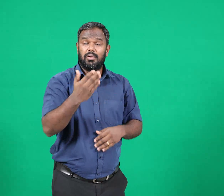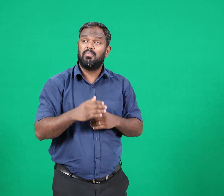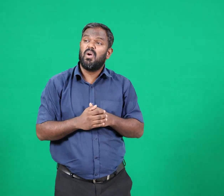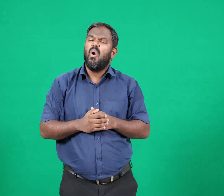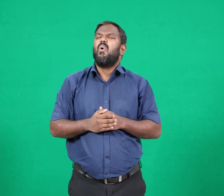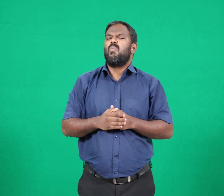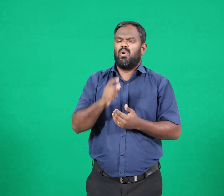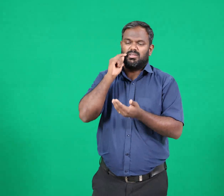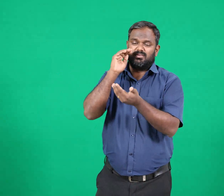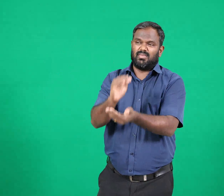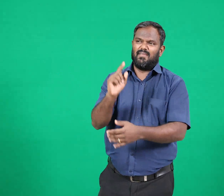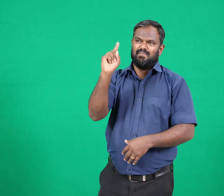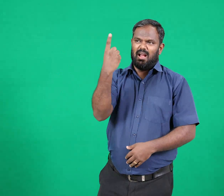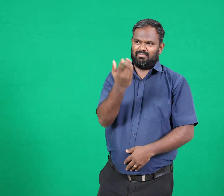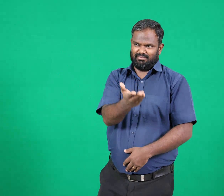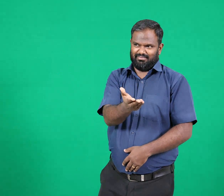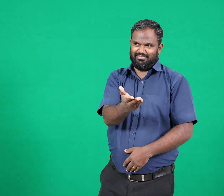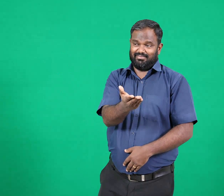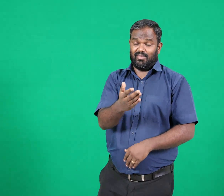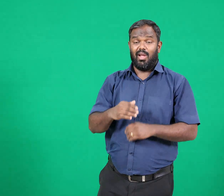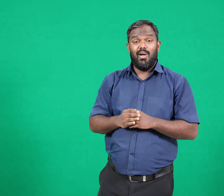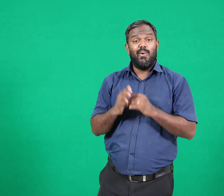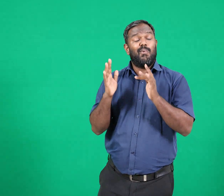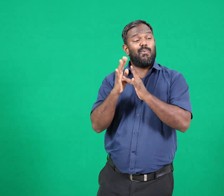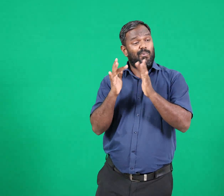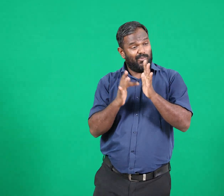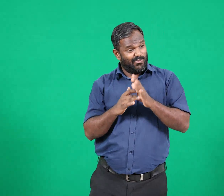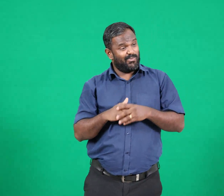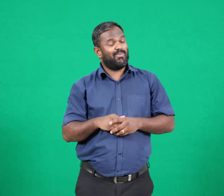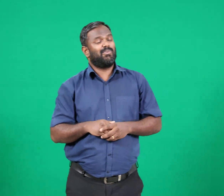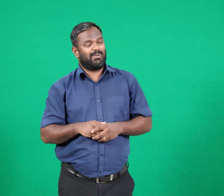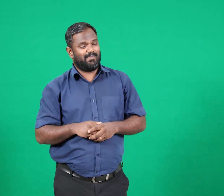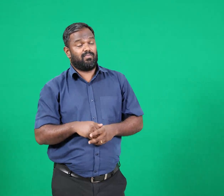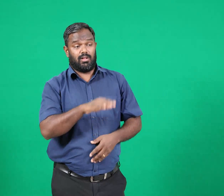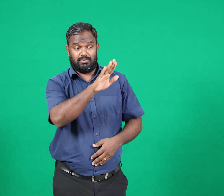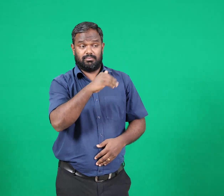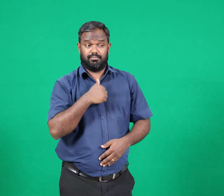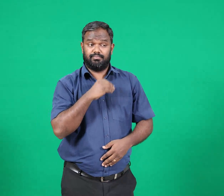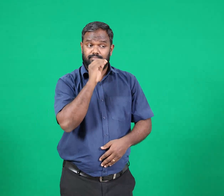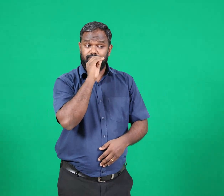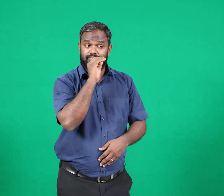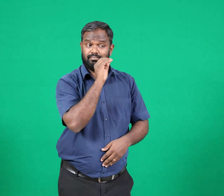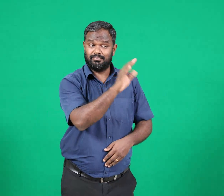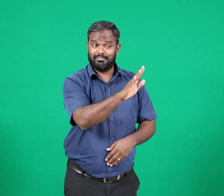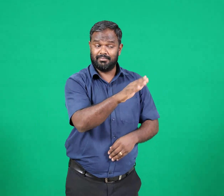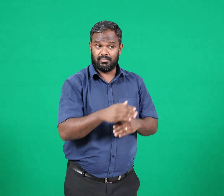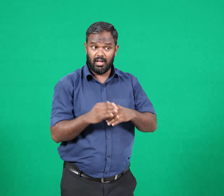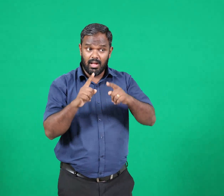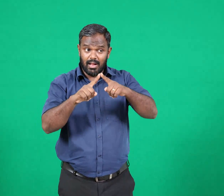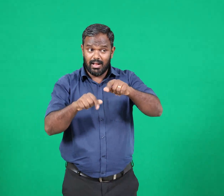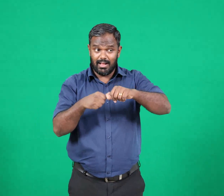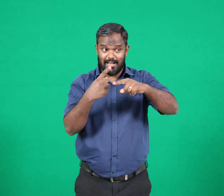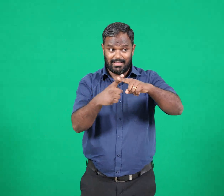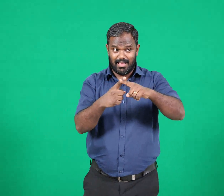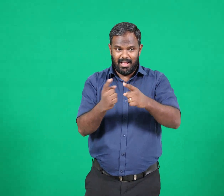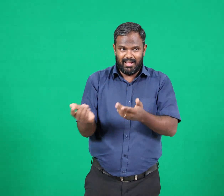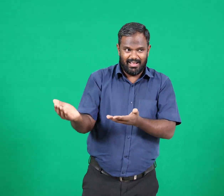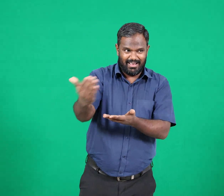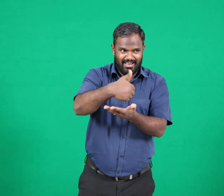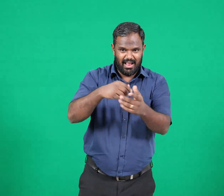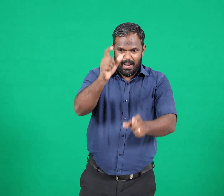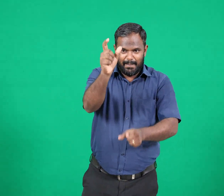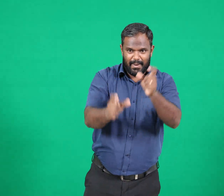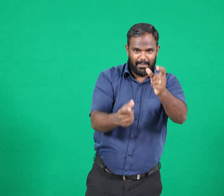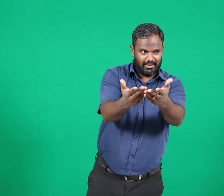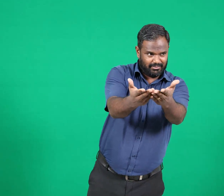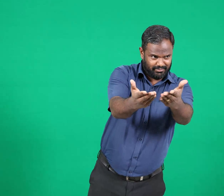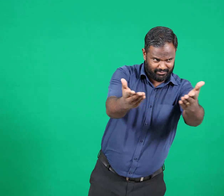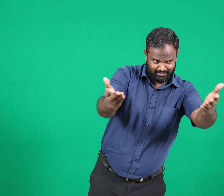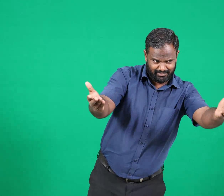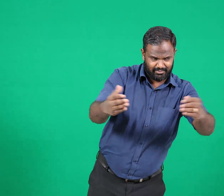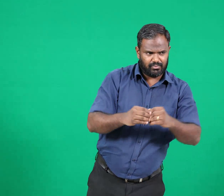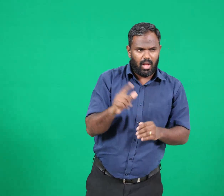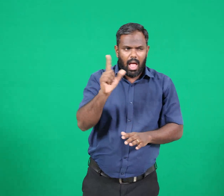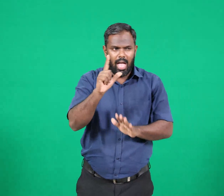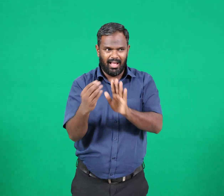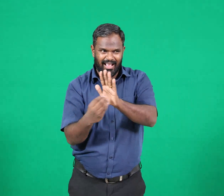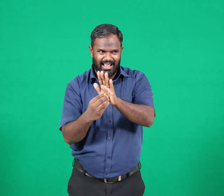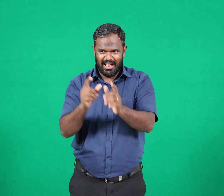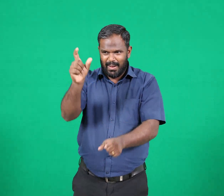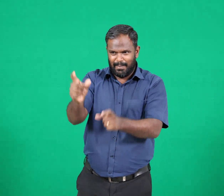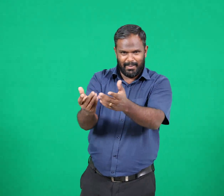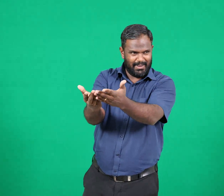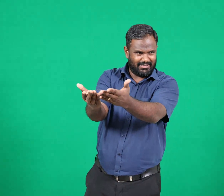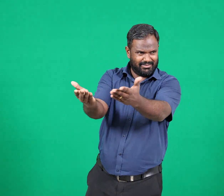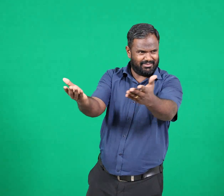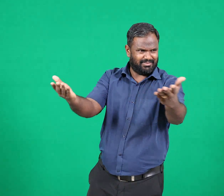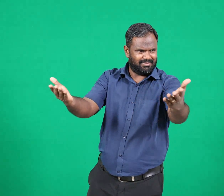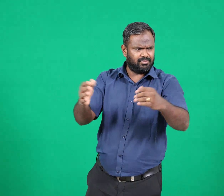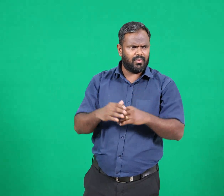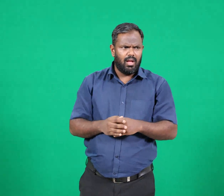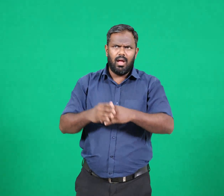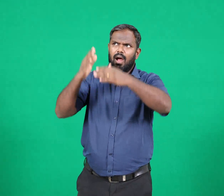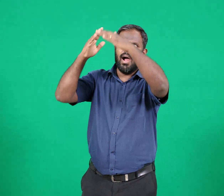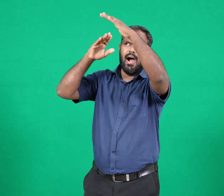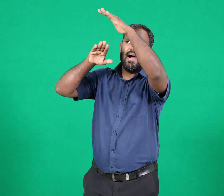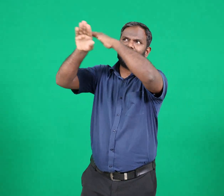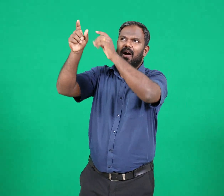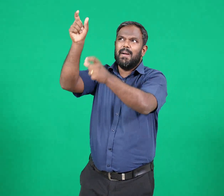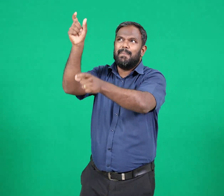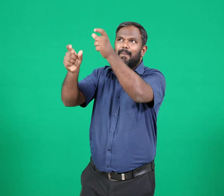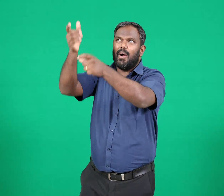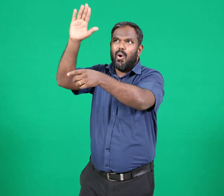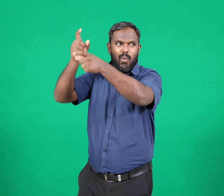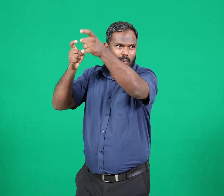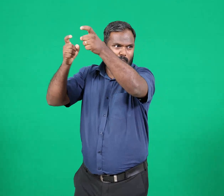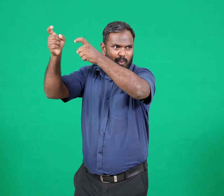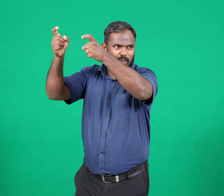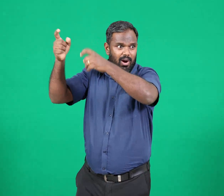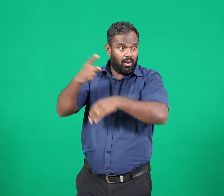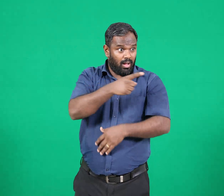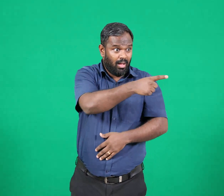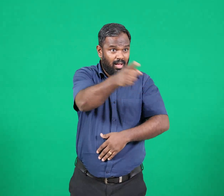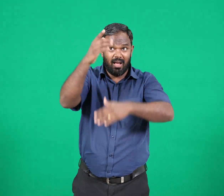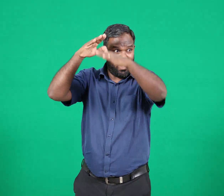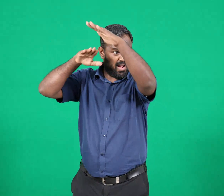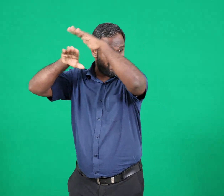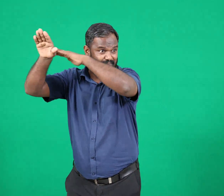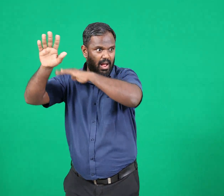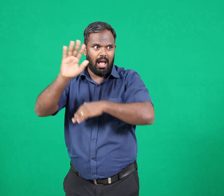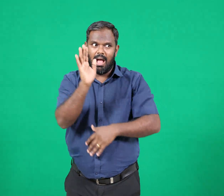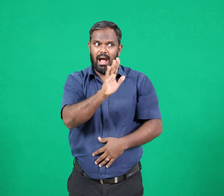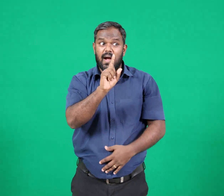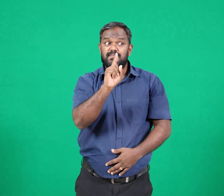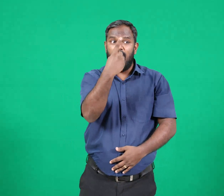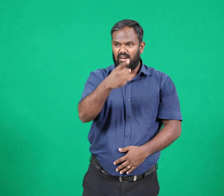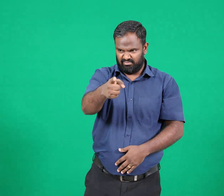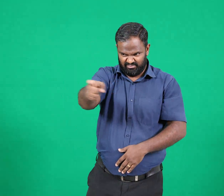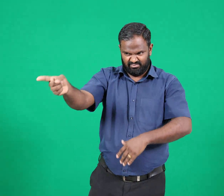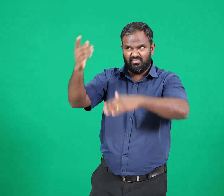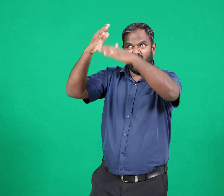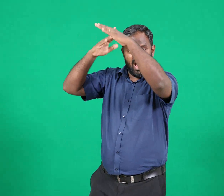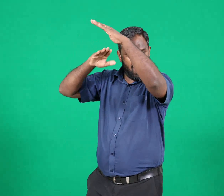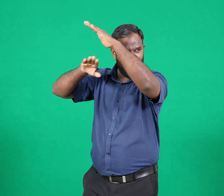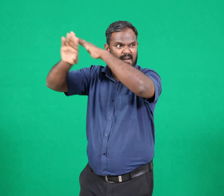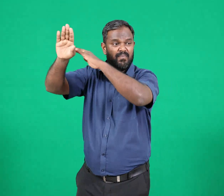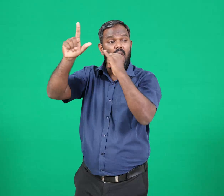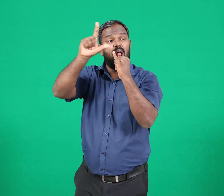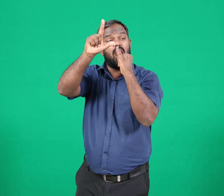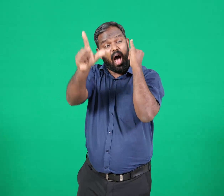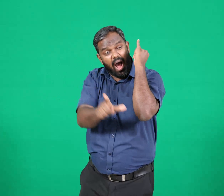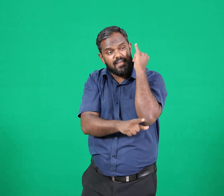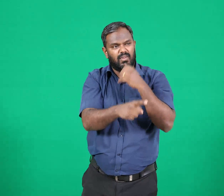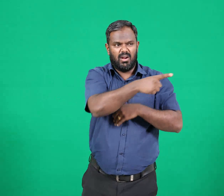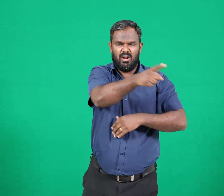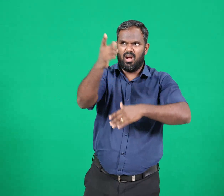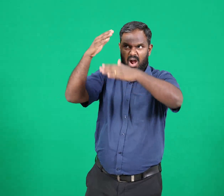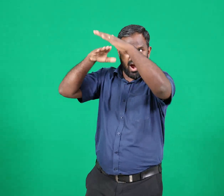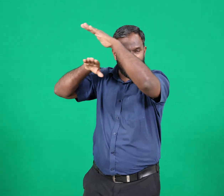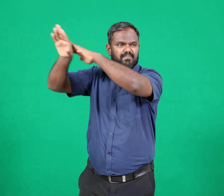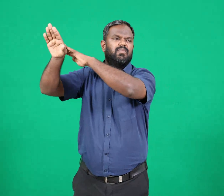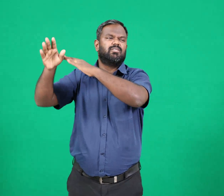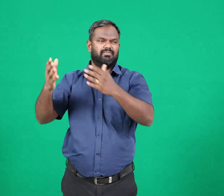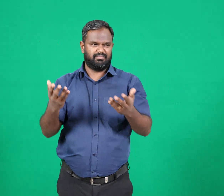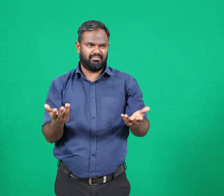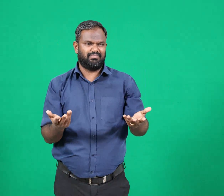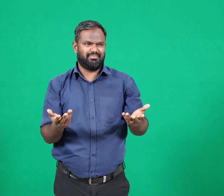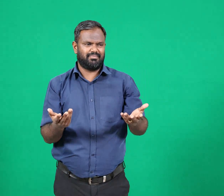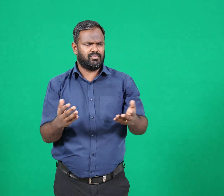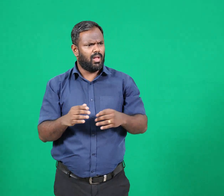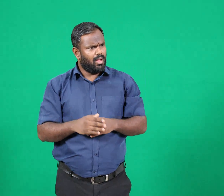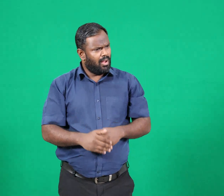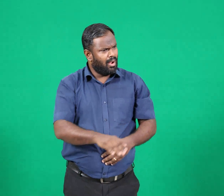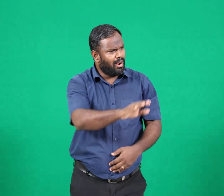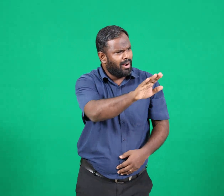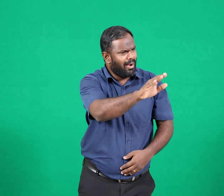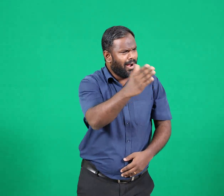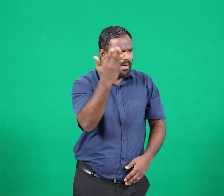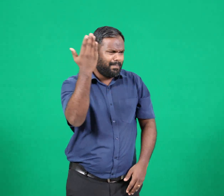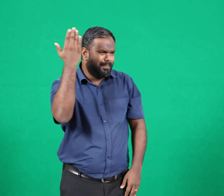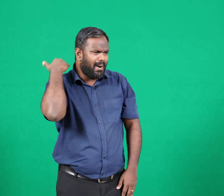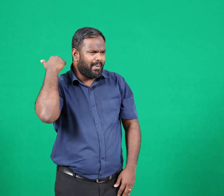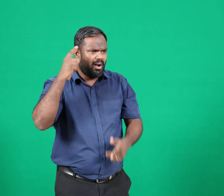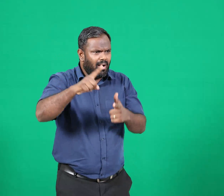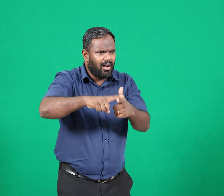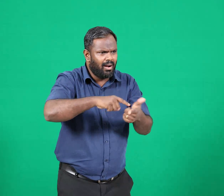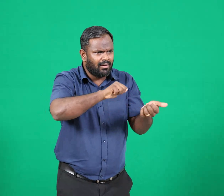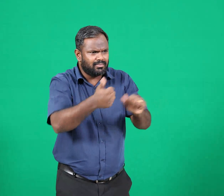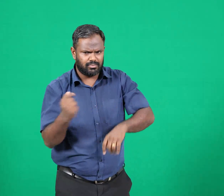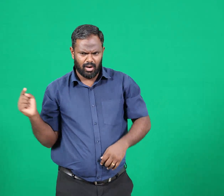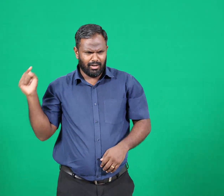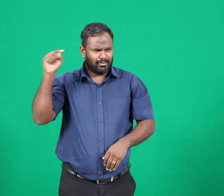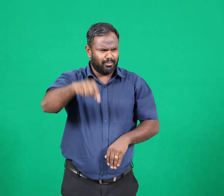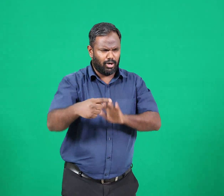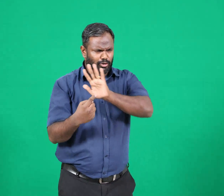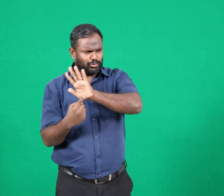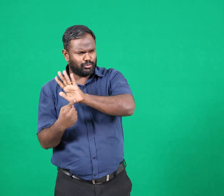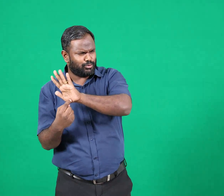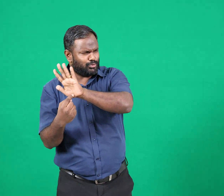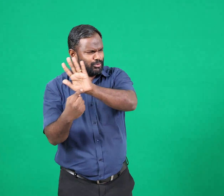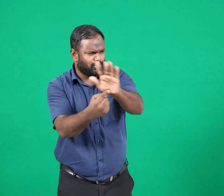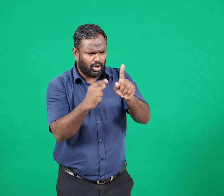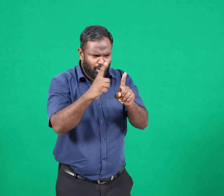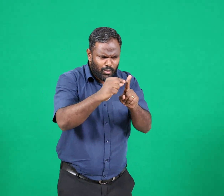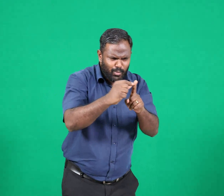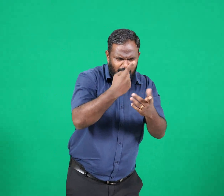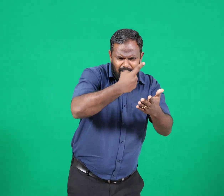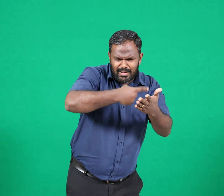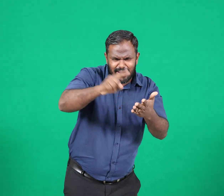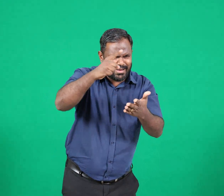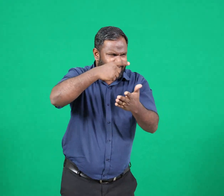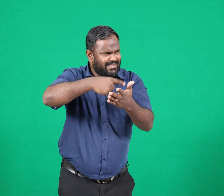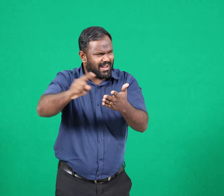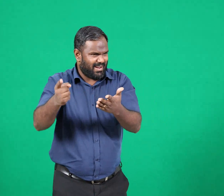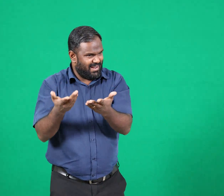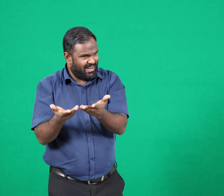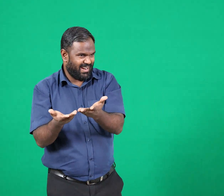Jesus said to them, "Truly I tell you, the tax collectors and prostitutes are entering the kingdom of God before you.